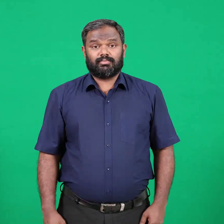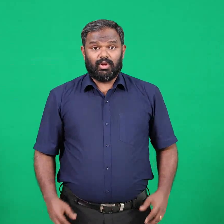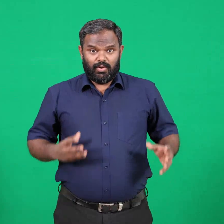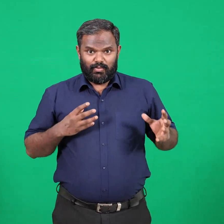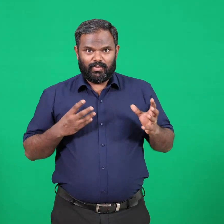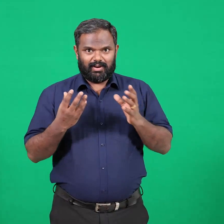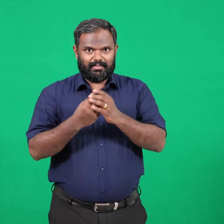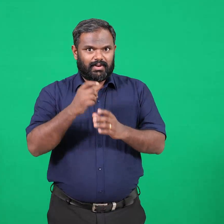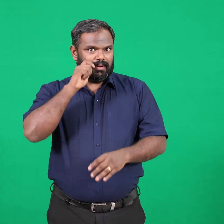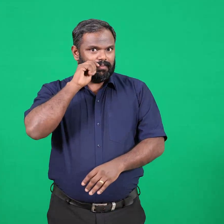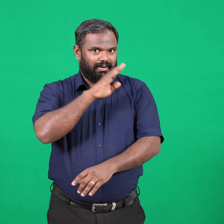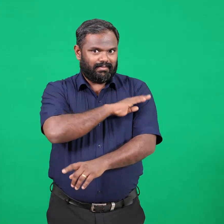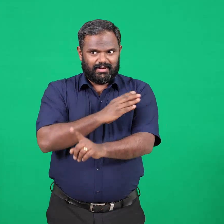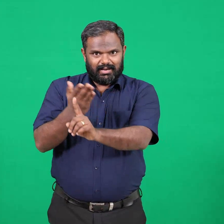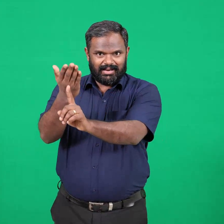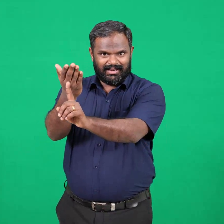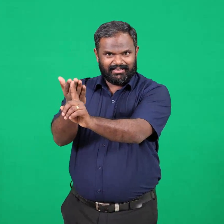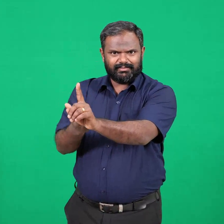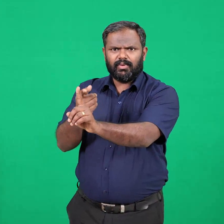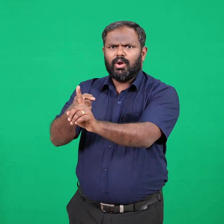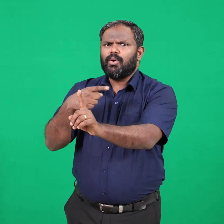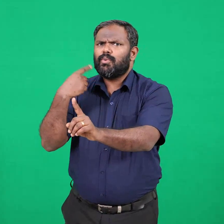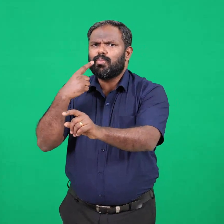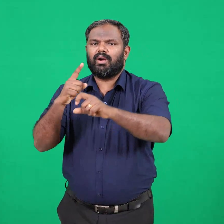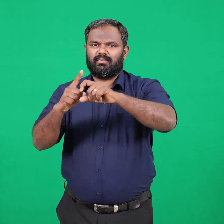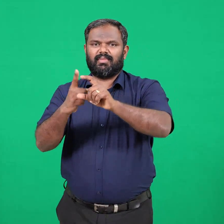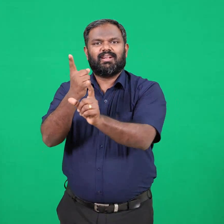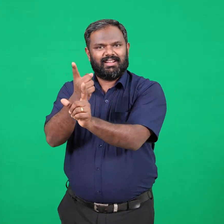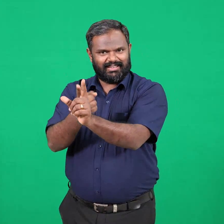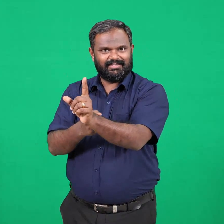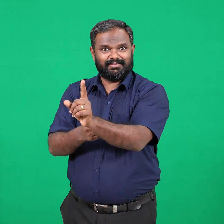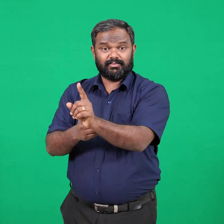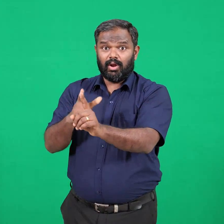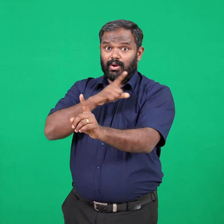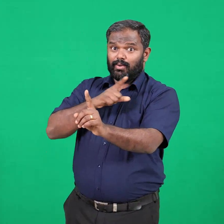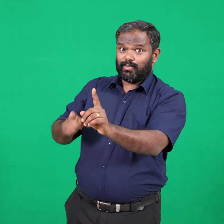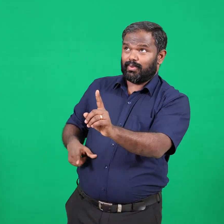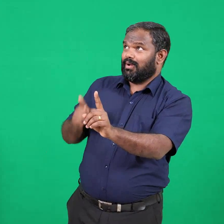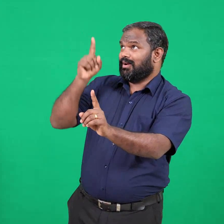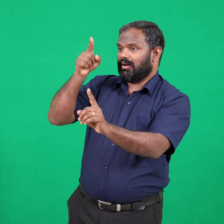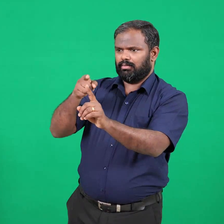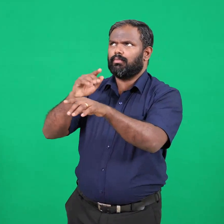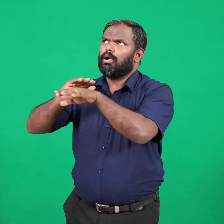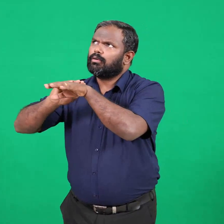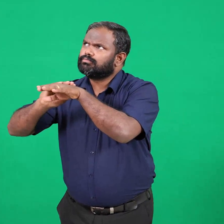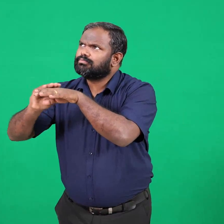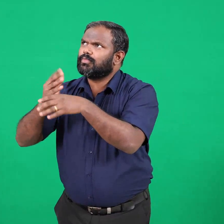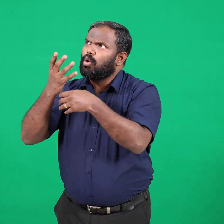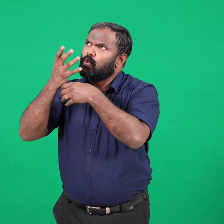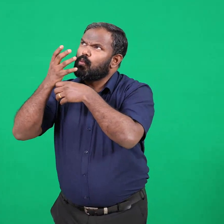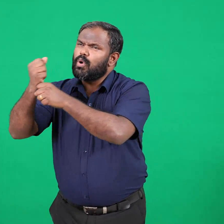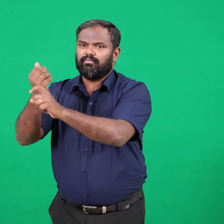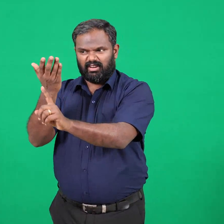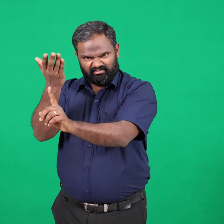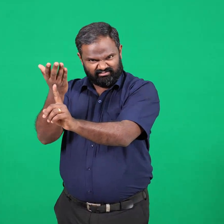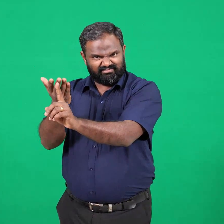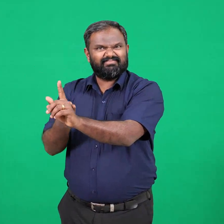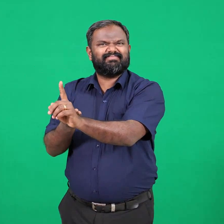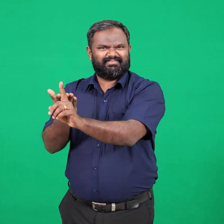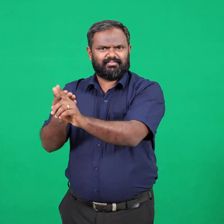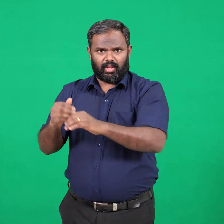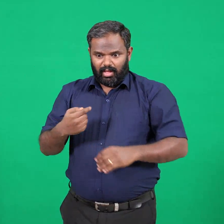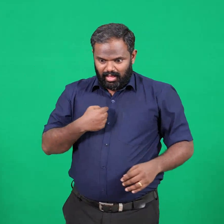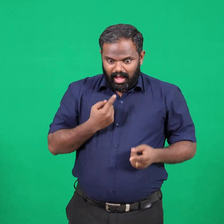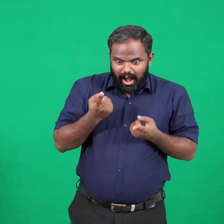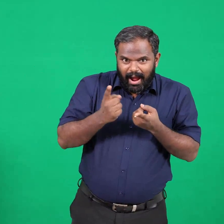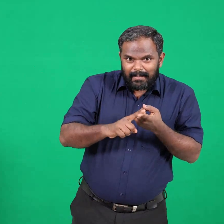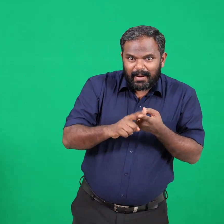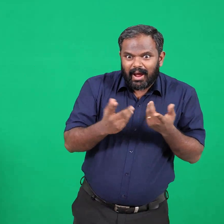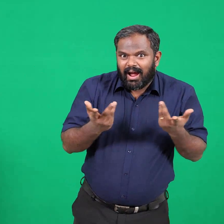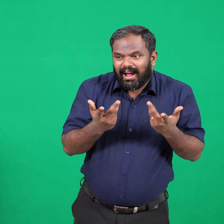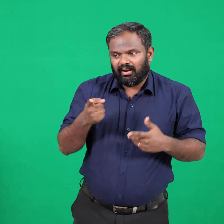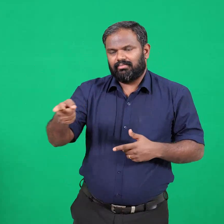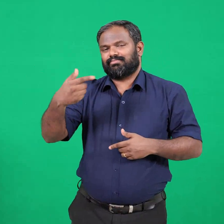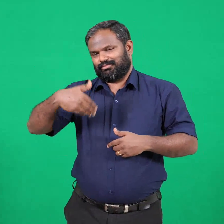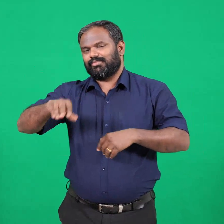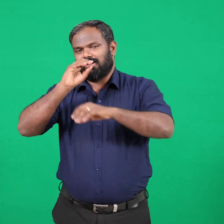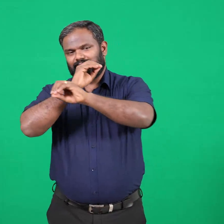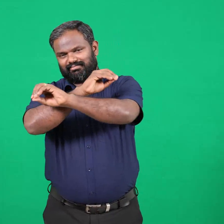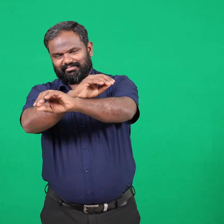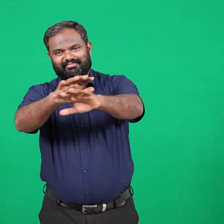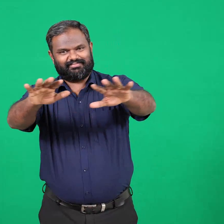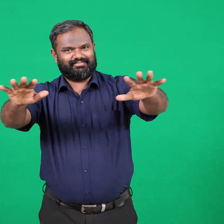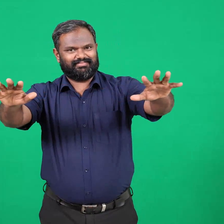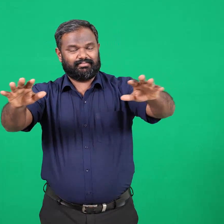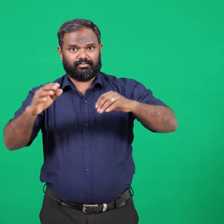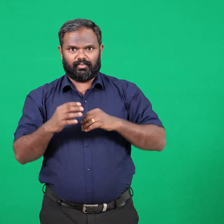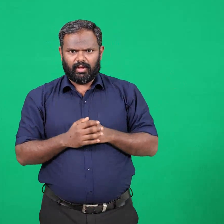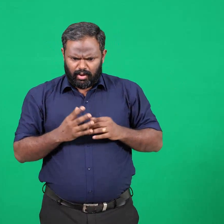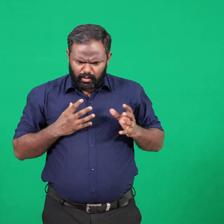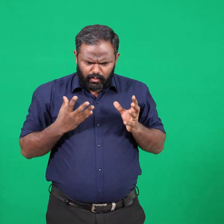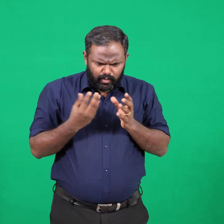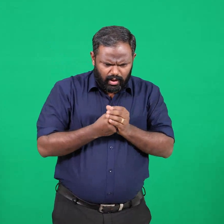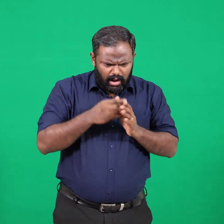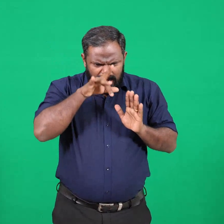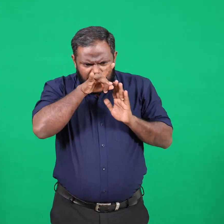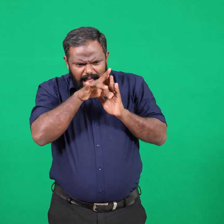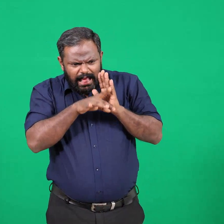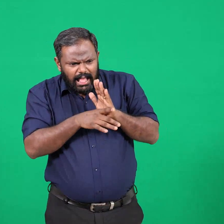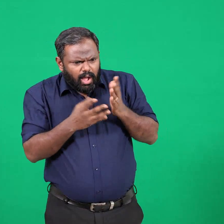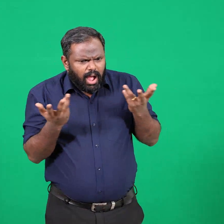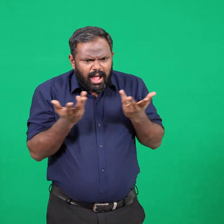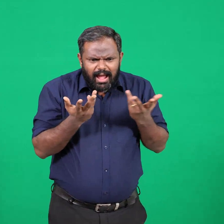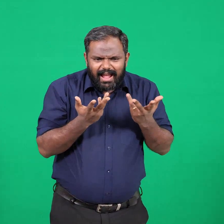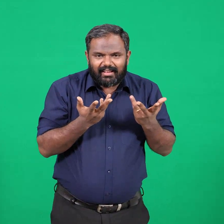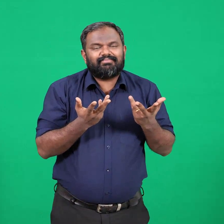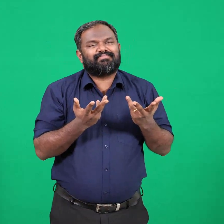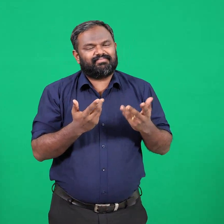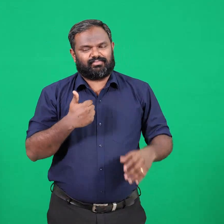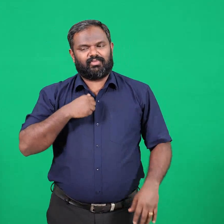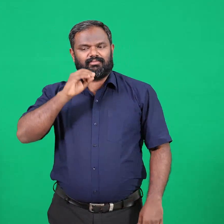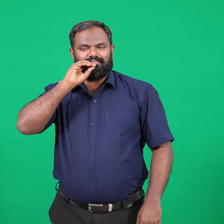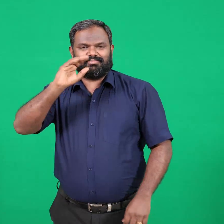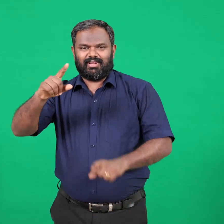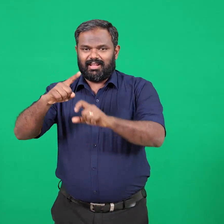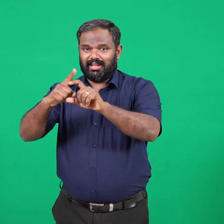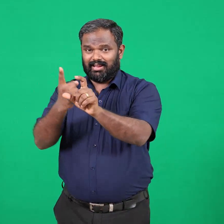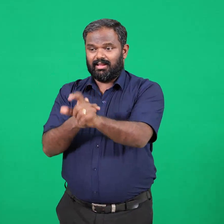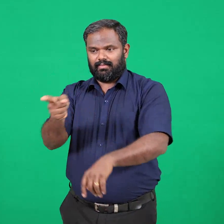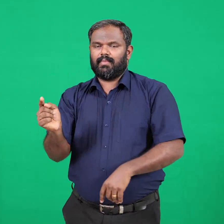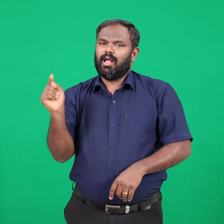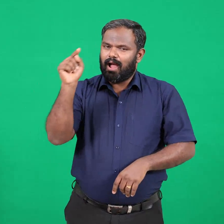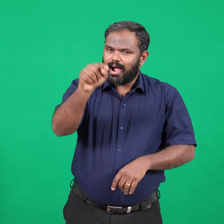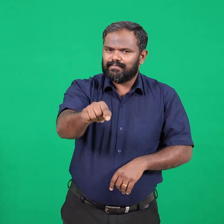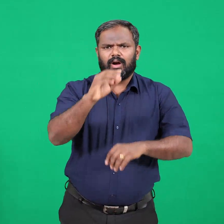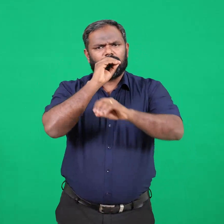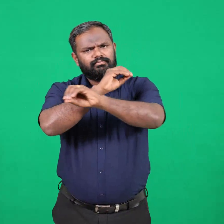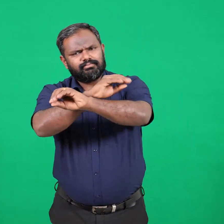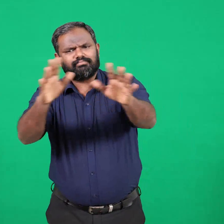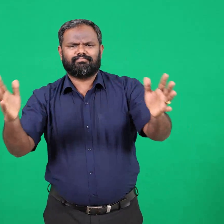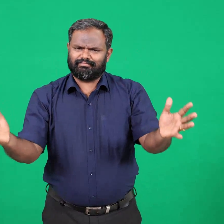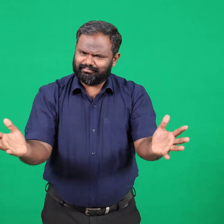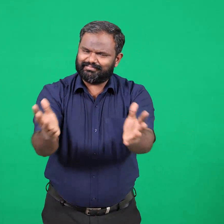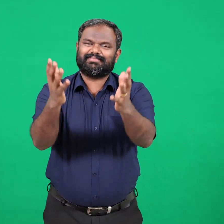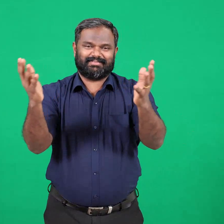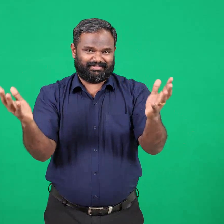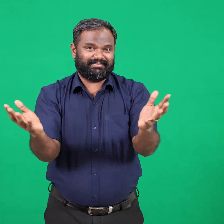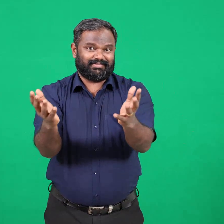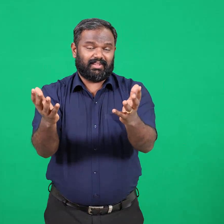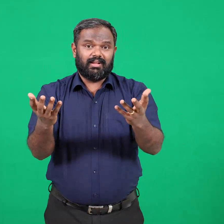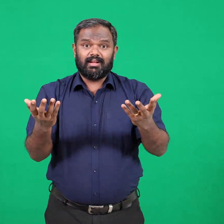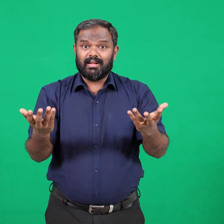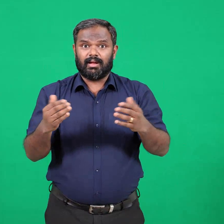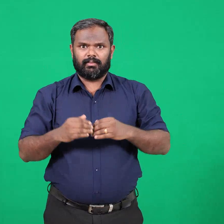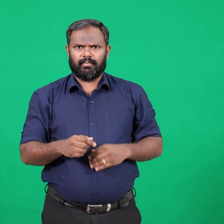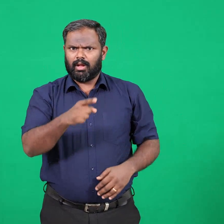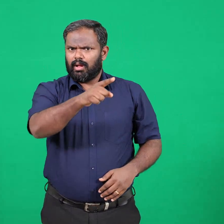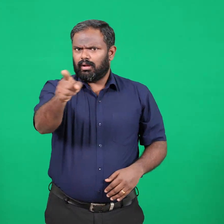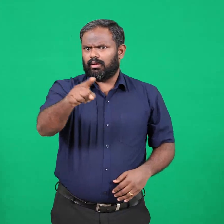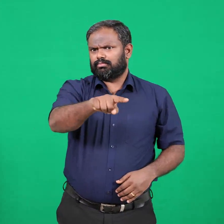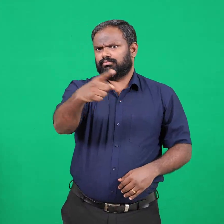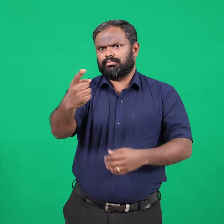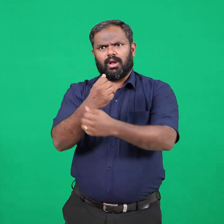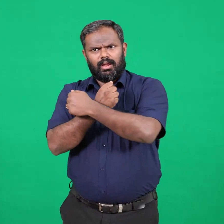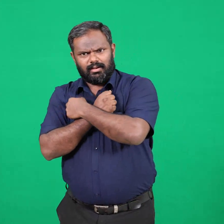Tychicus, the beloved brother and faithful servant in the Lord, will tell you everything, so that you also may know about me and what I am doing.